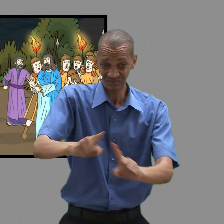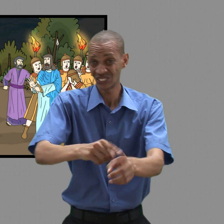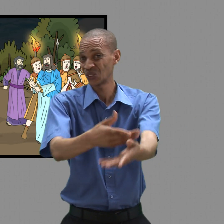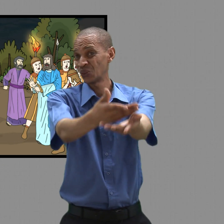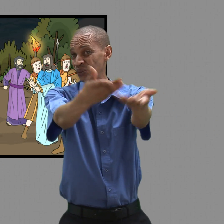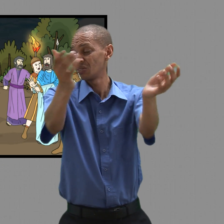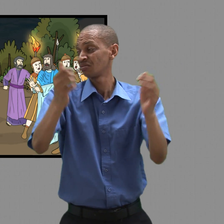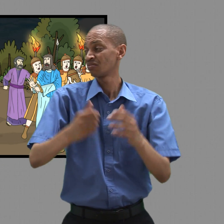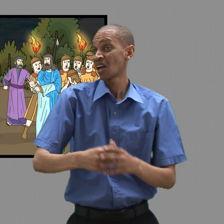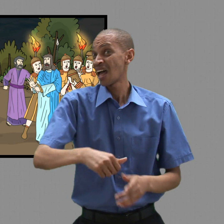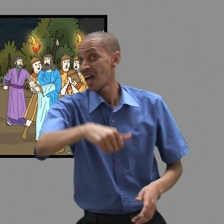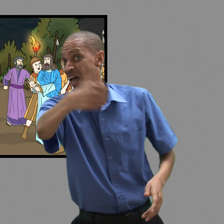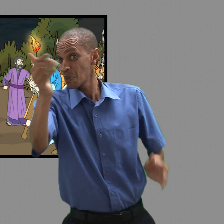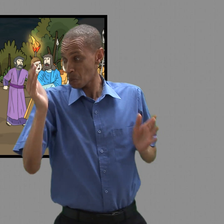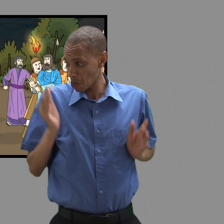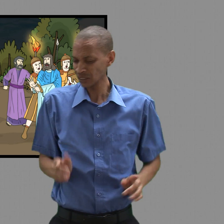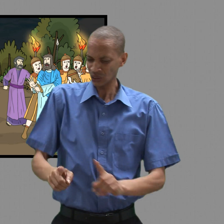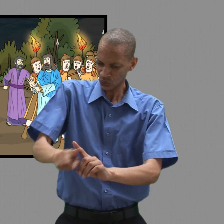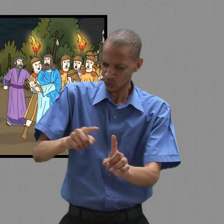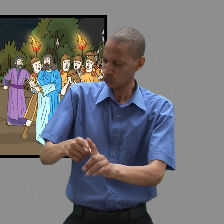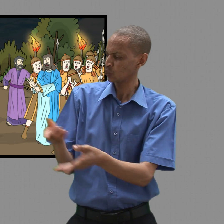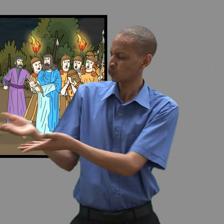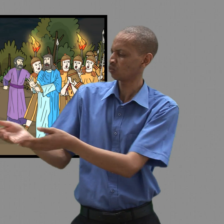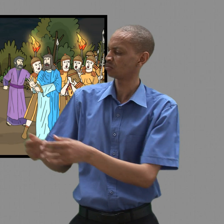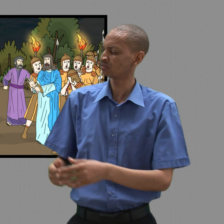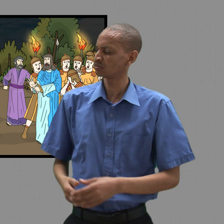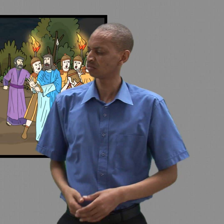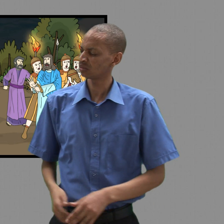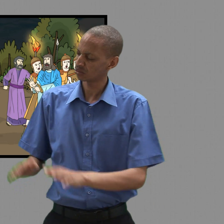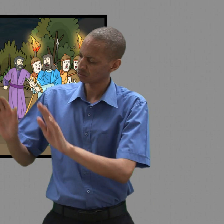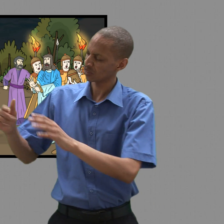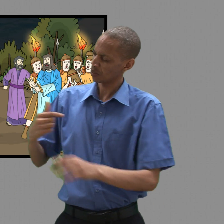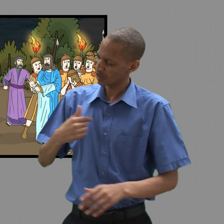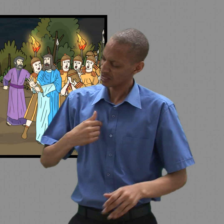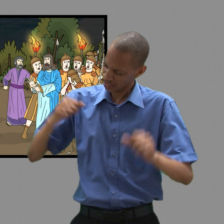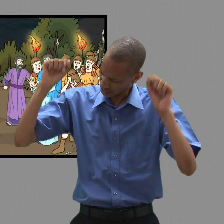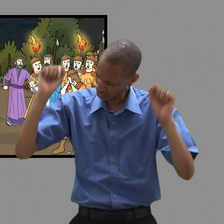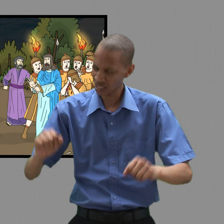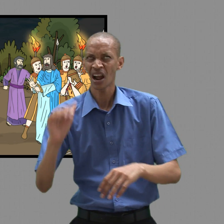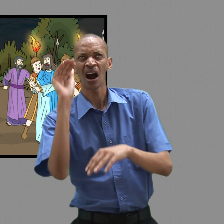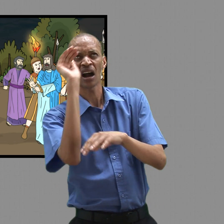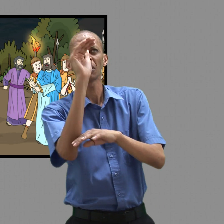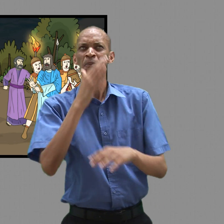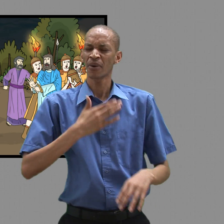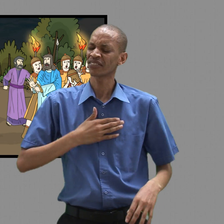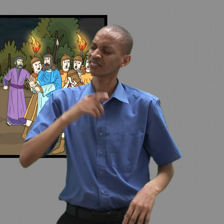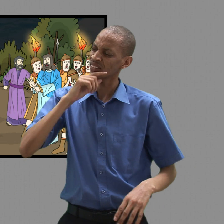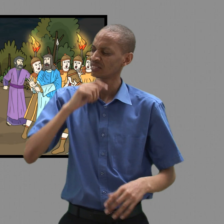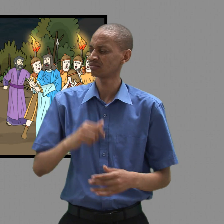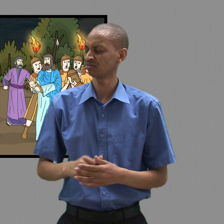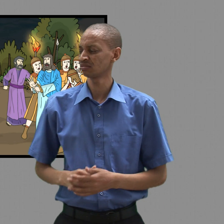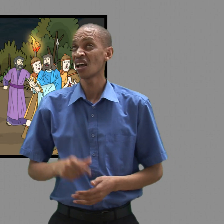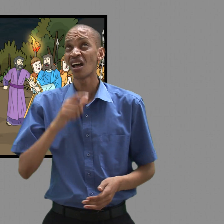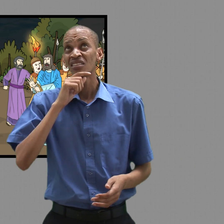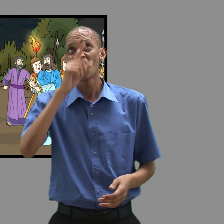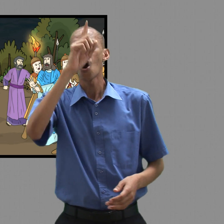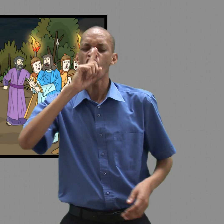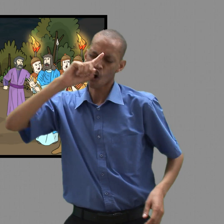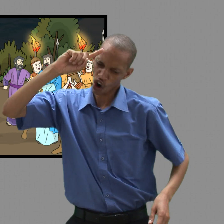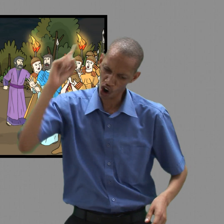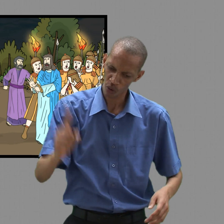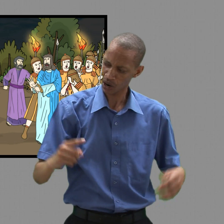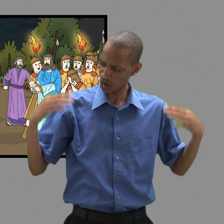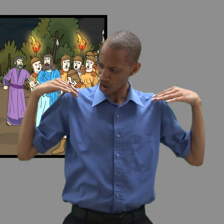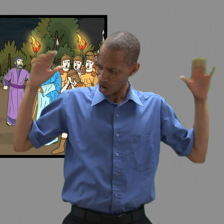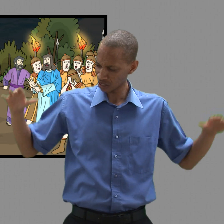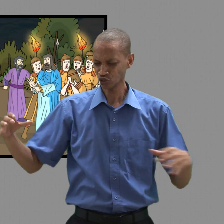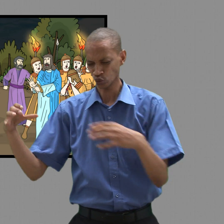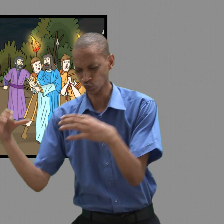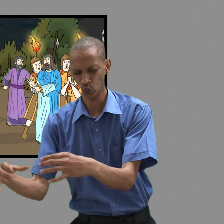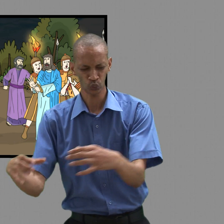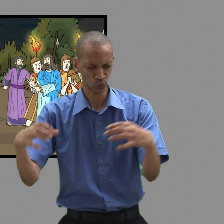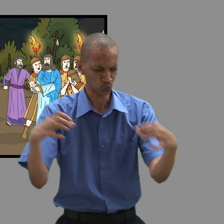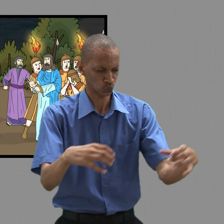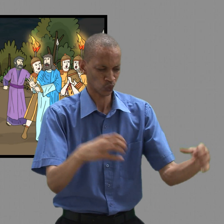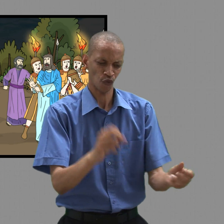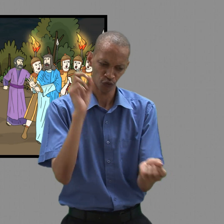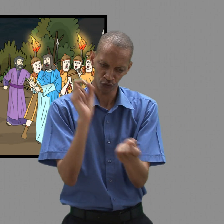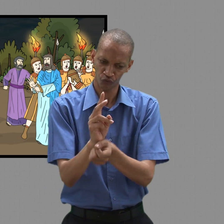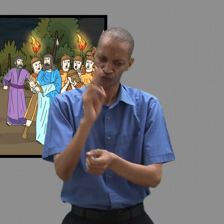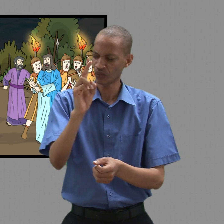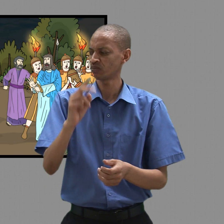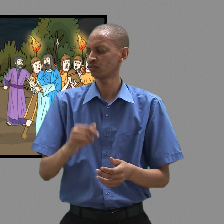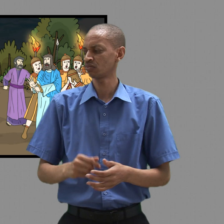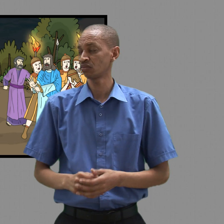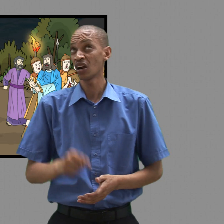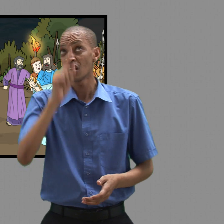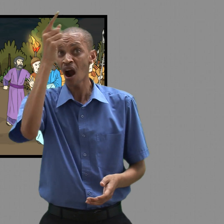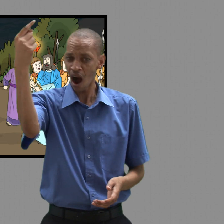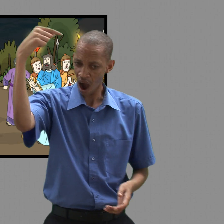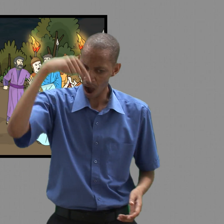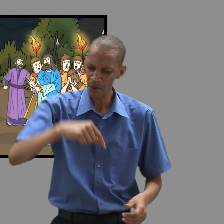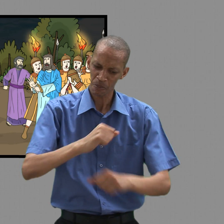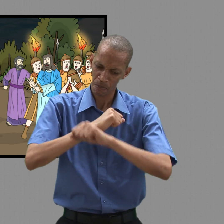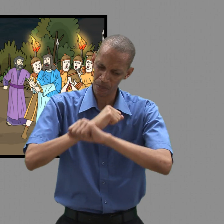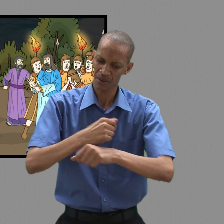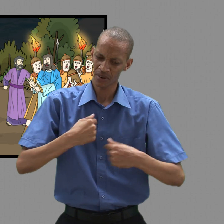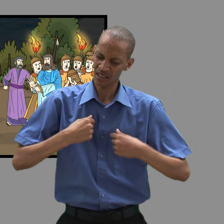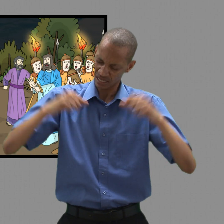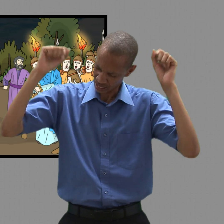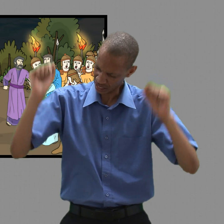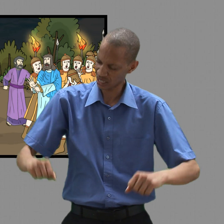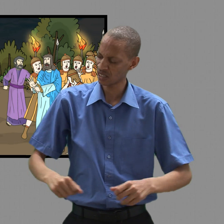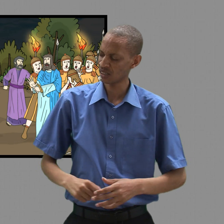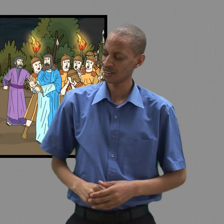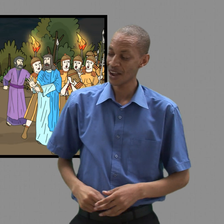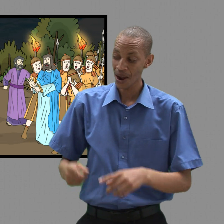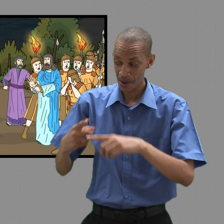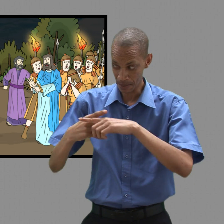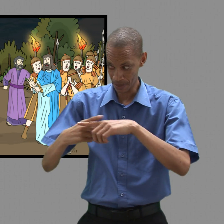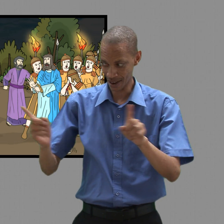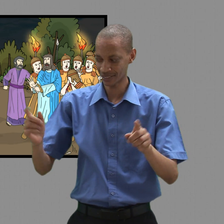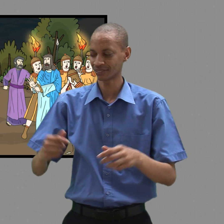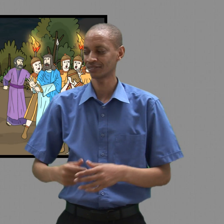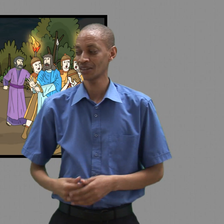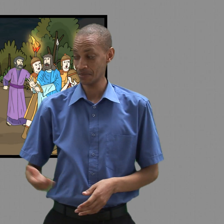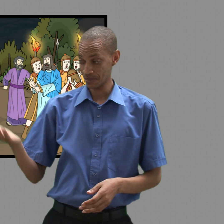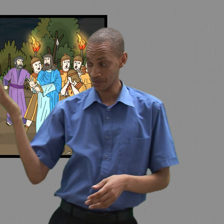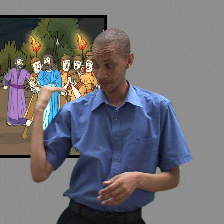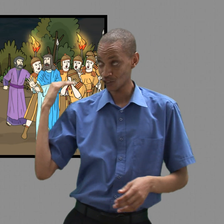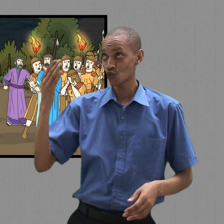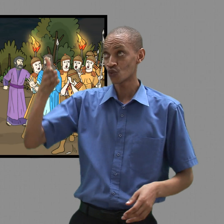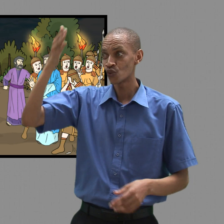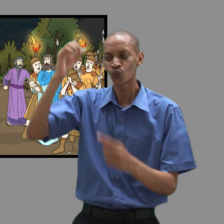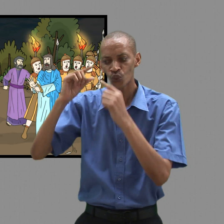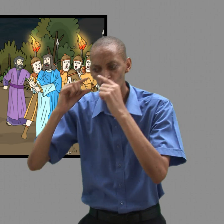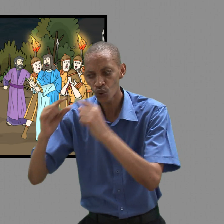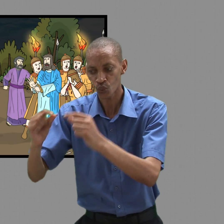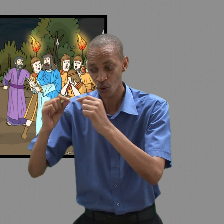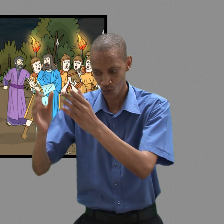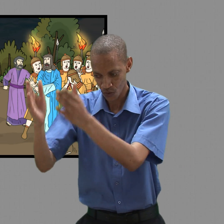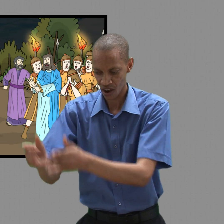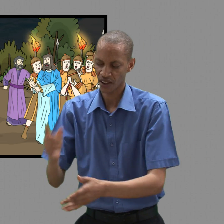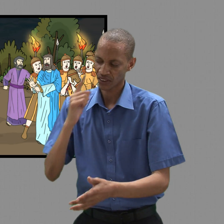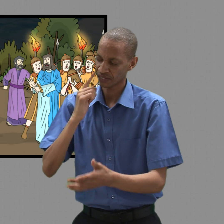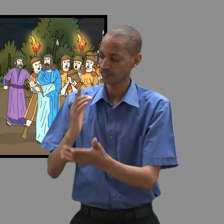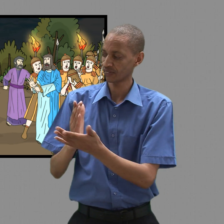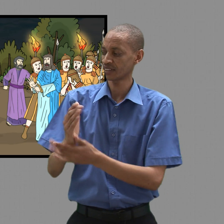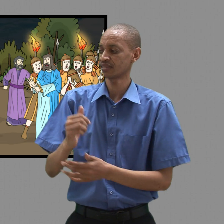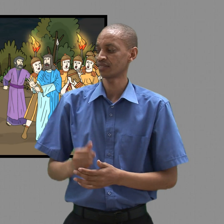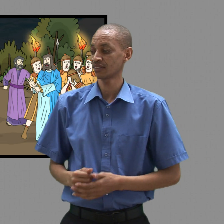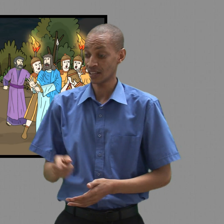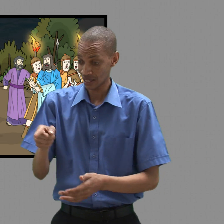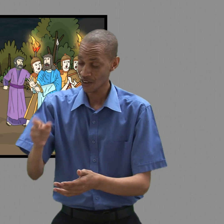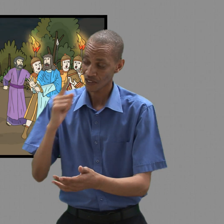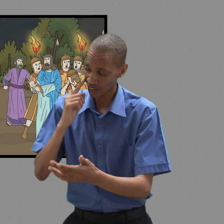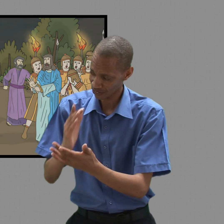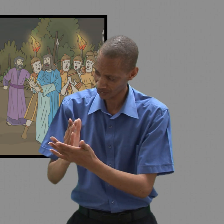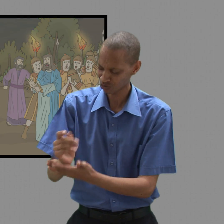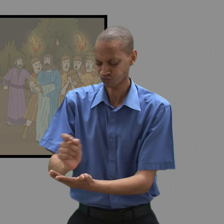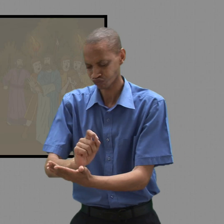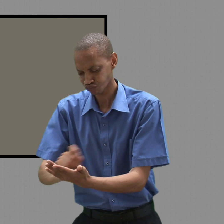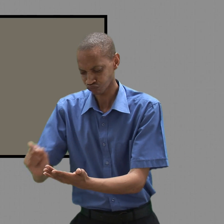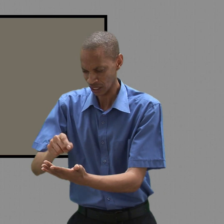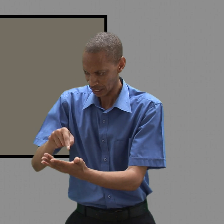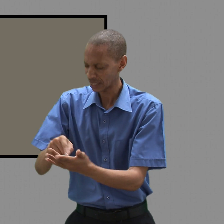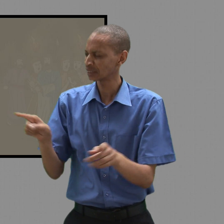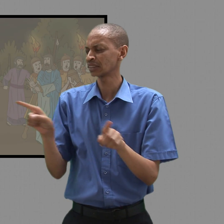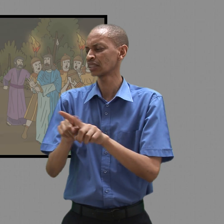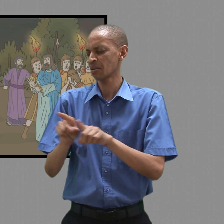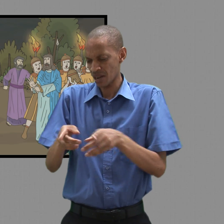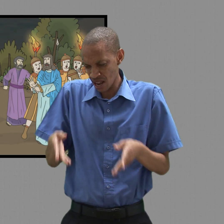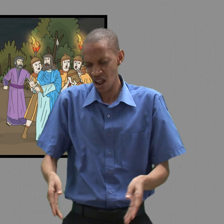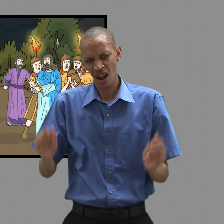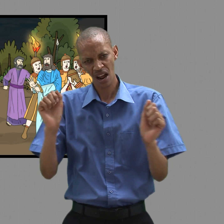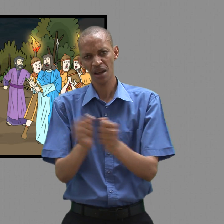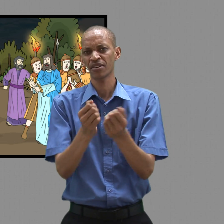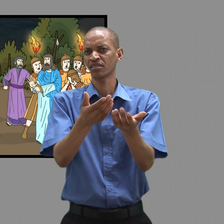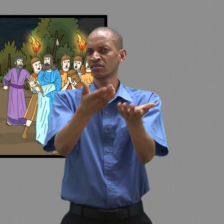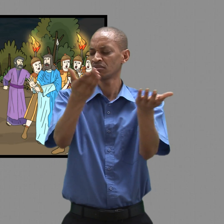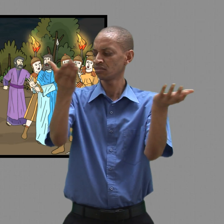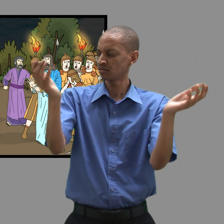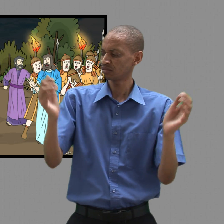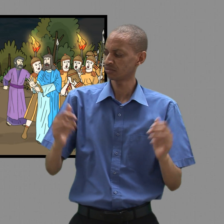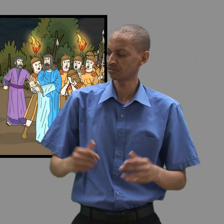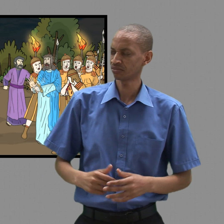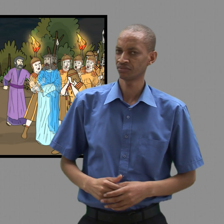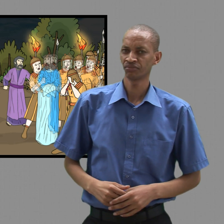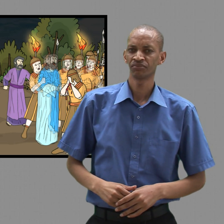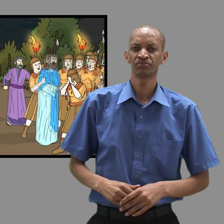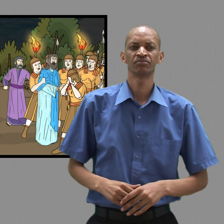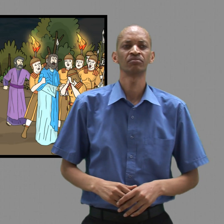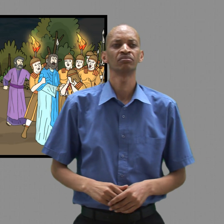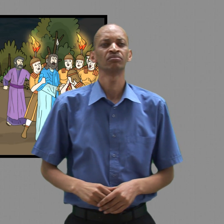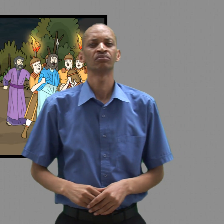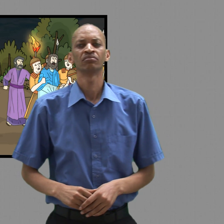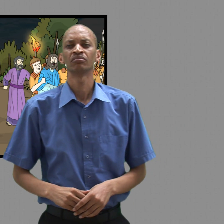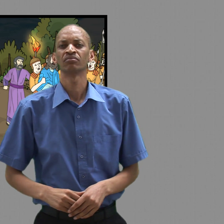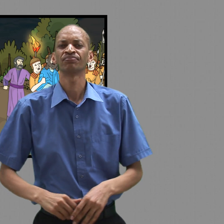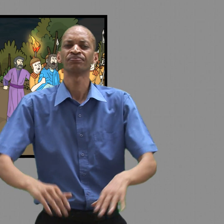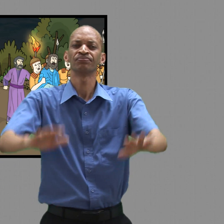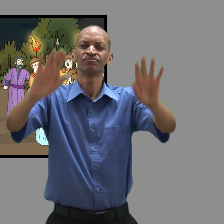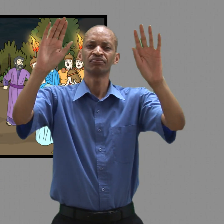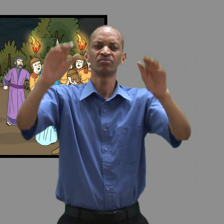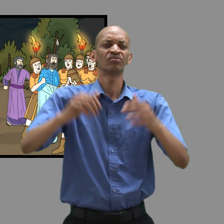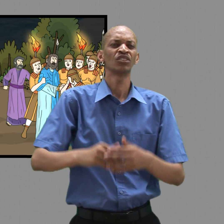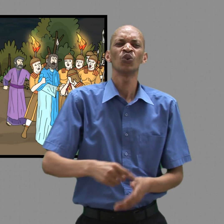“For all who draw the sword will die by the sword. Are you not aware that I can call on My Father, and He will at once put at My disposal more than twelve legions of angels?